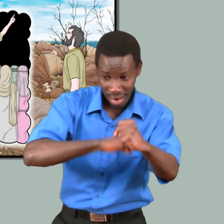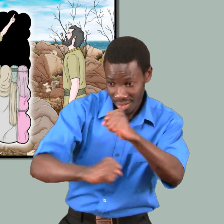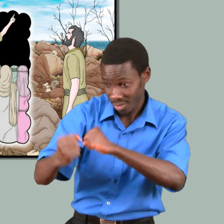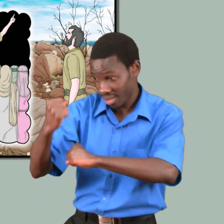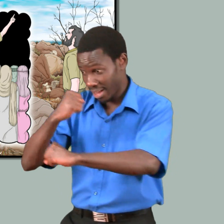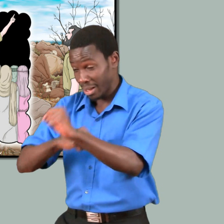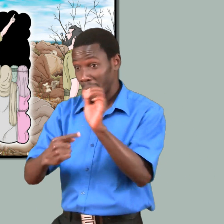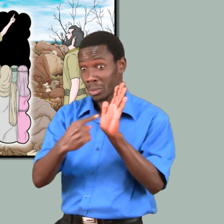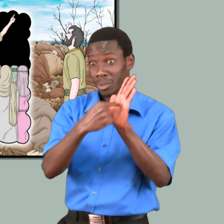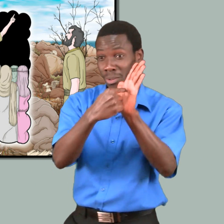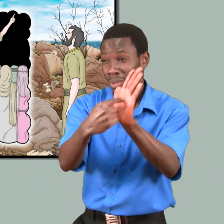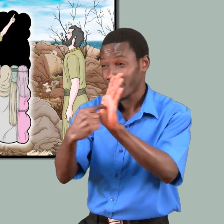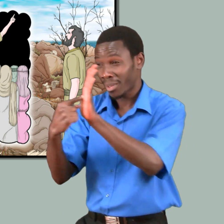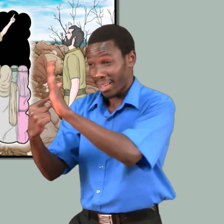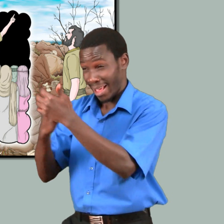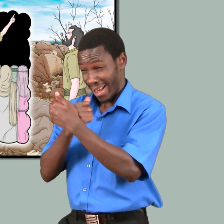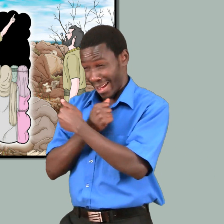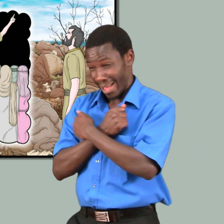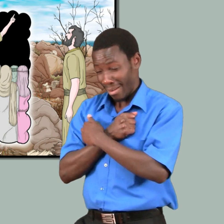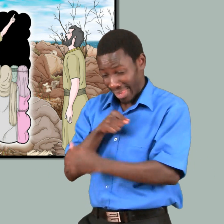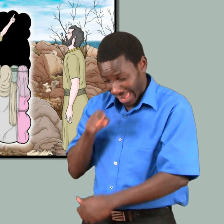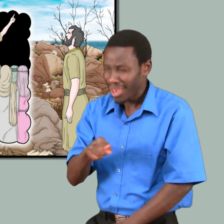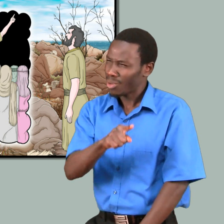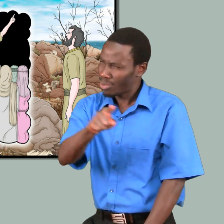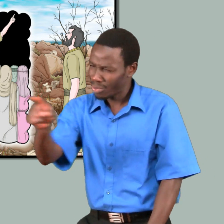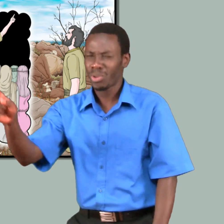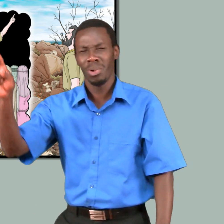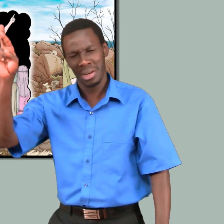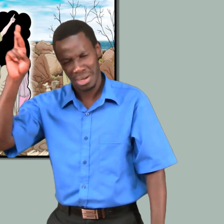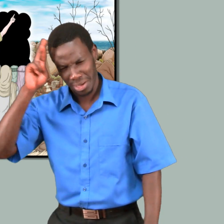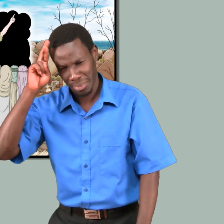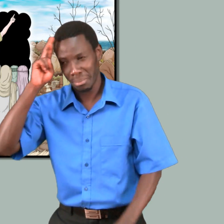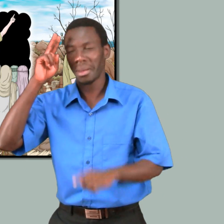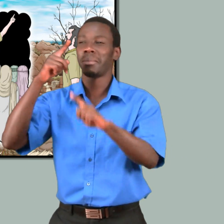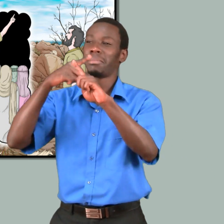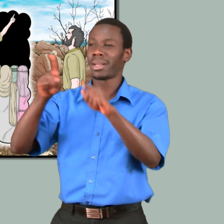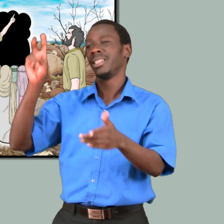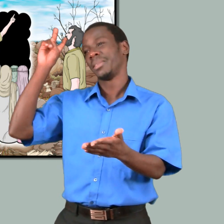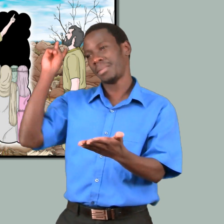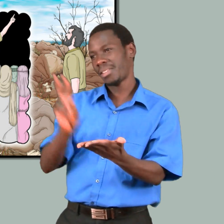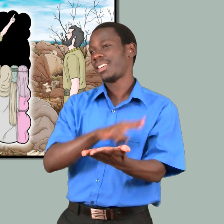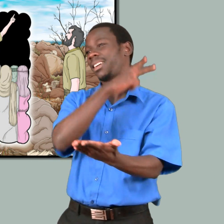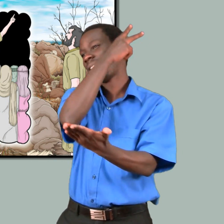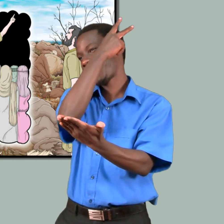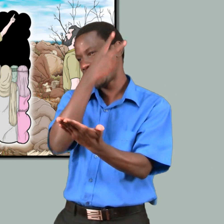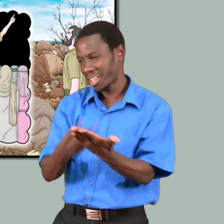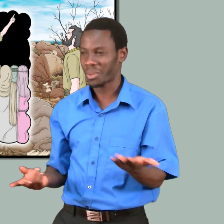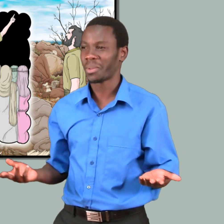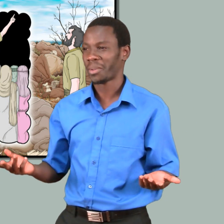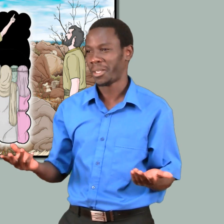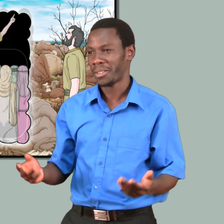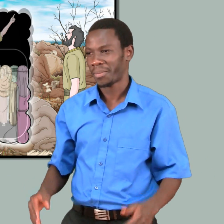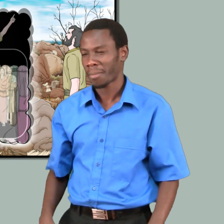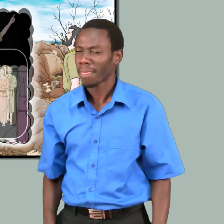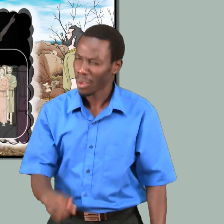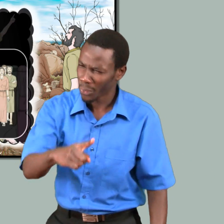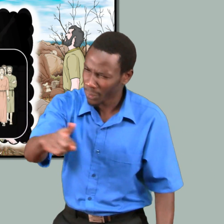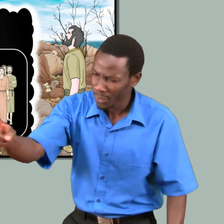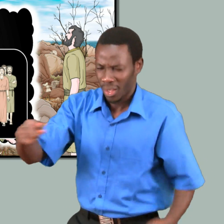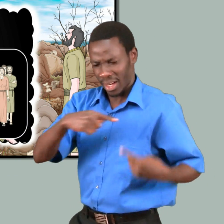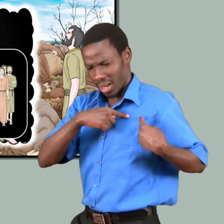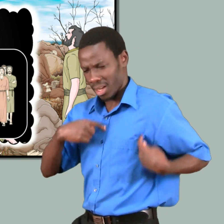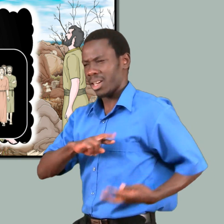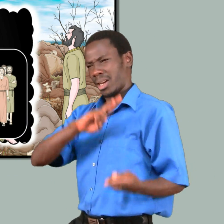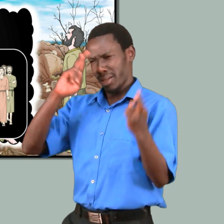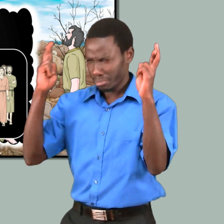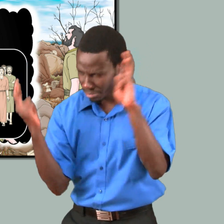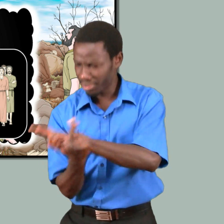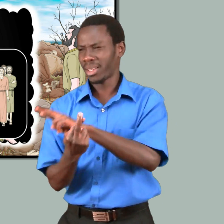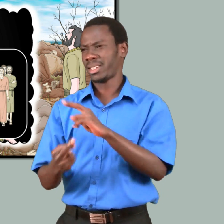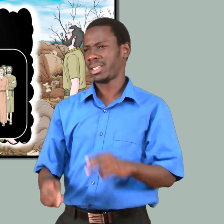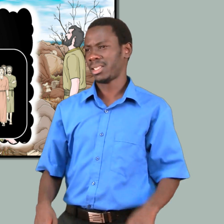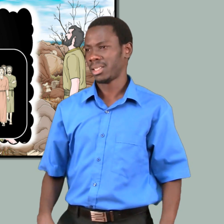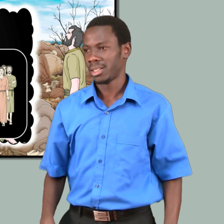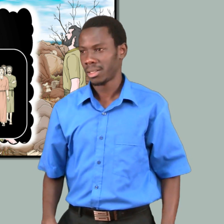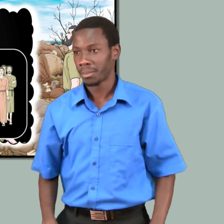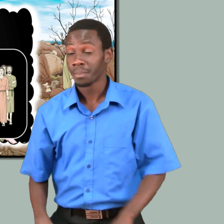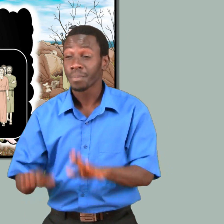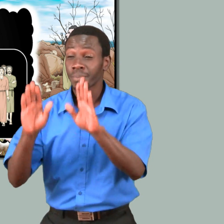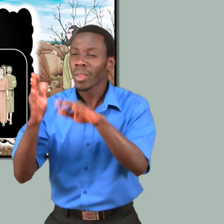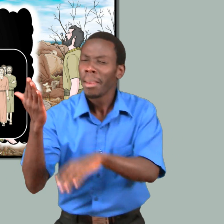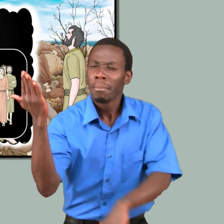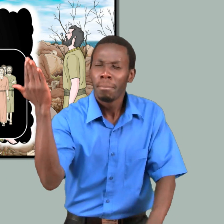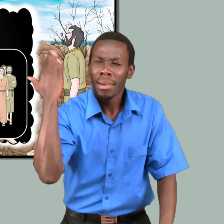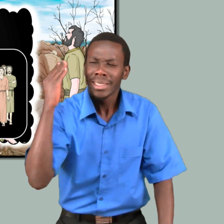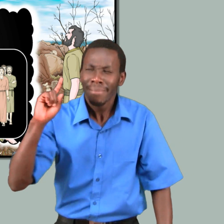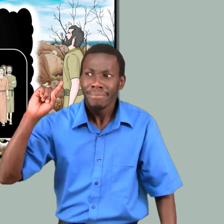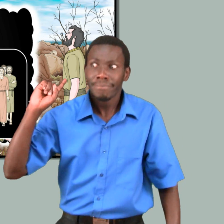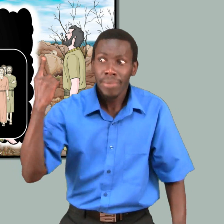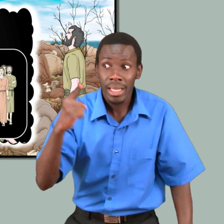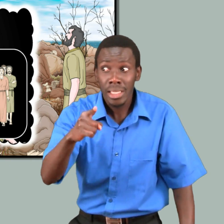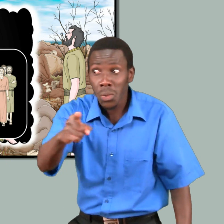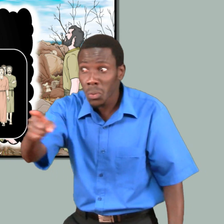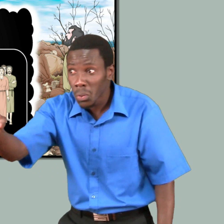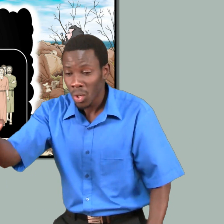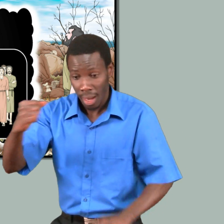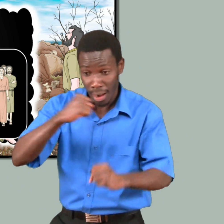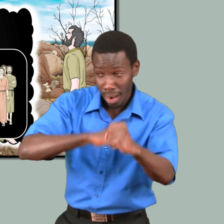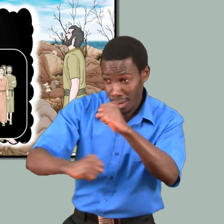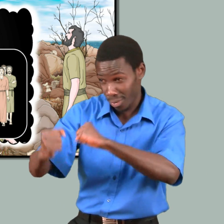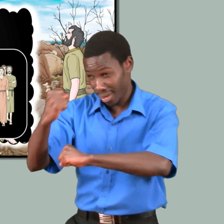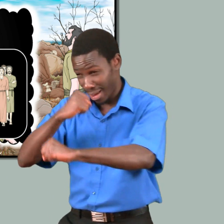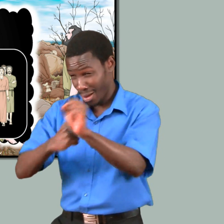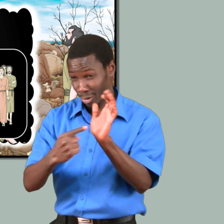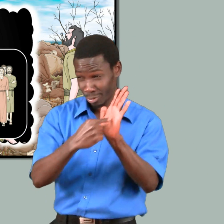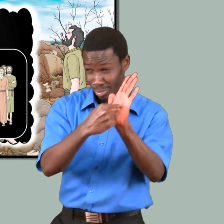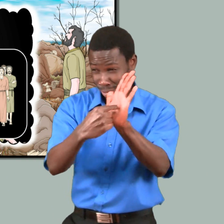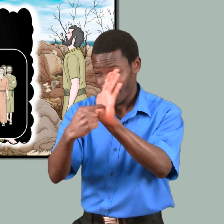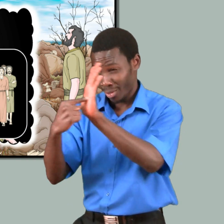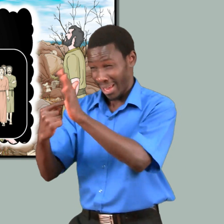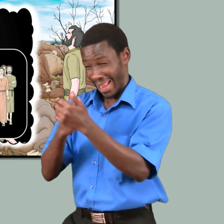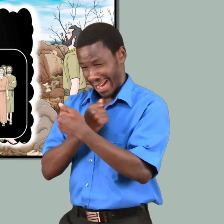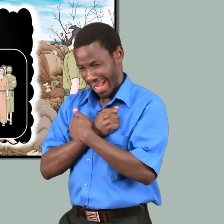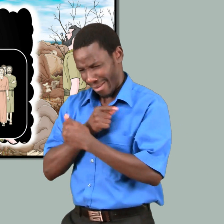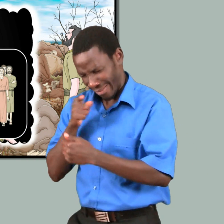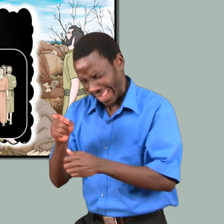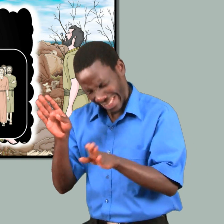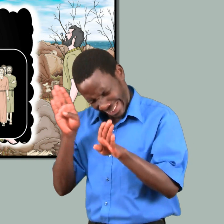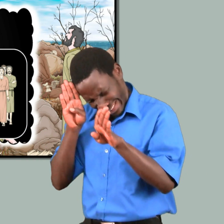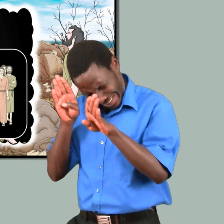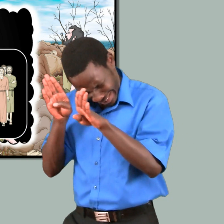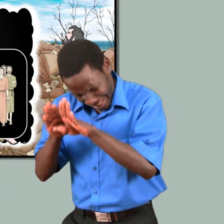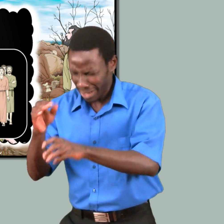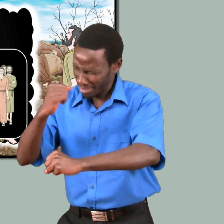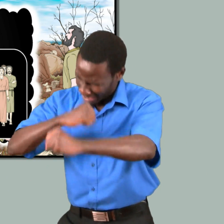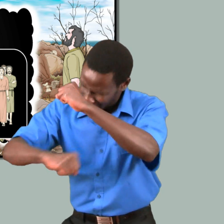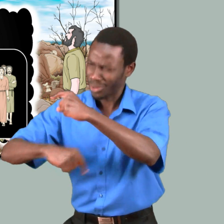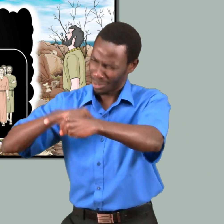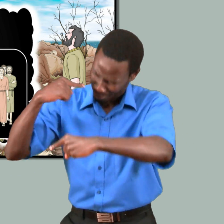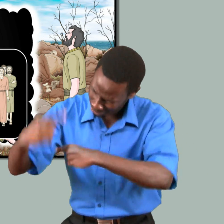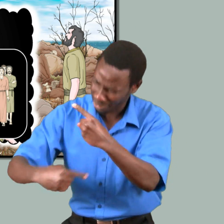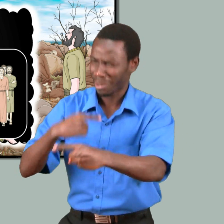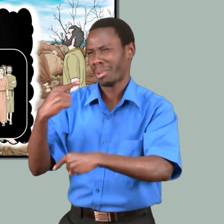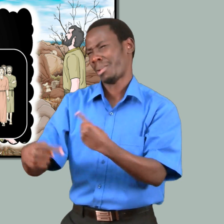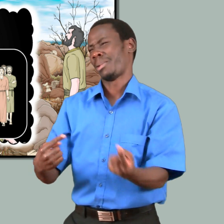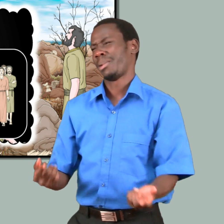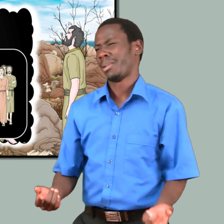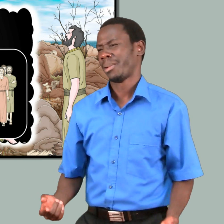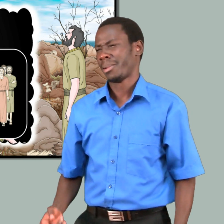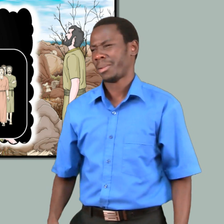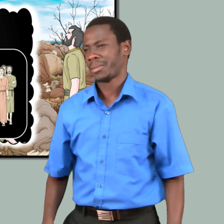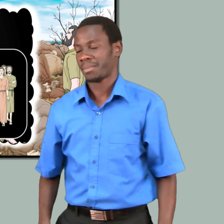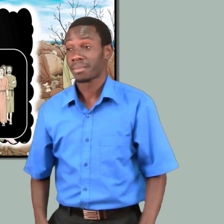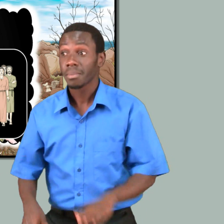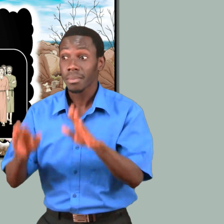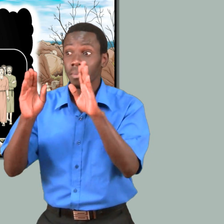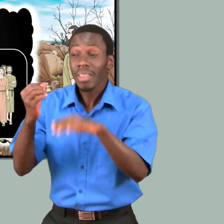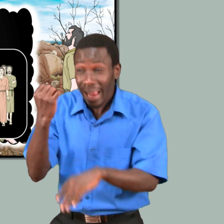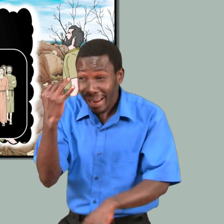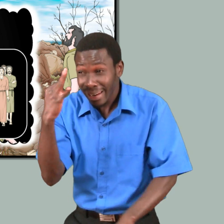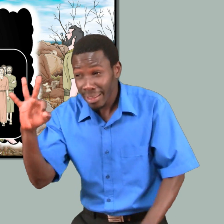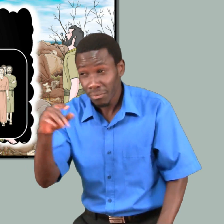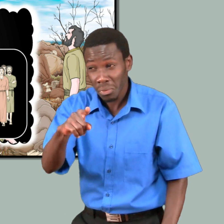Therefore, keep in mind how far you have fallen.